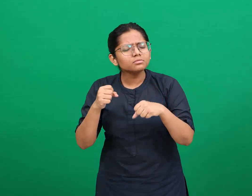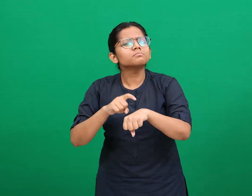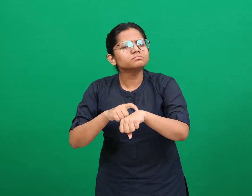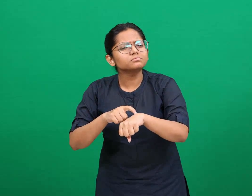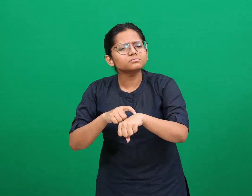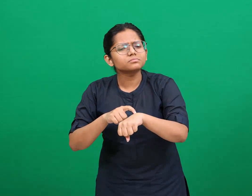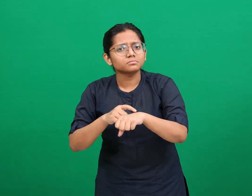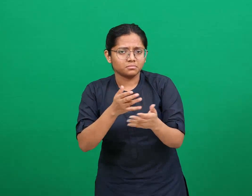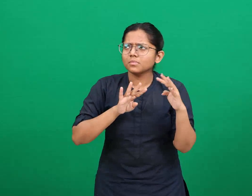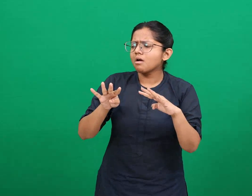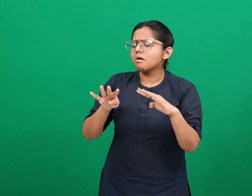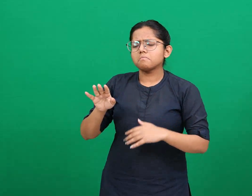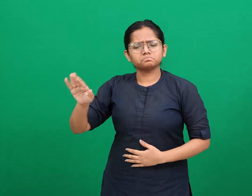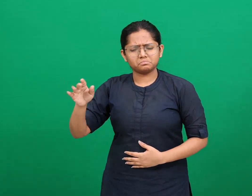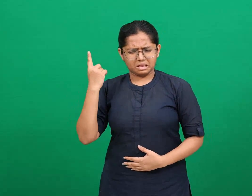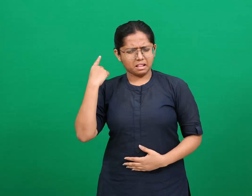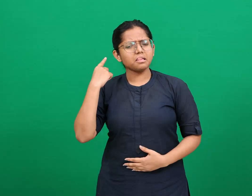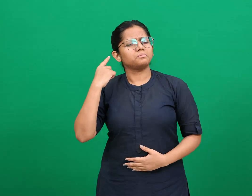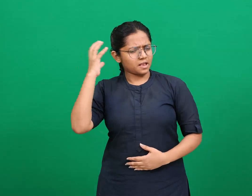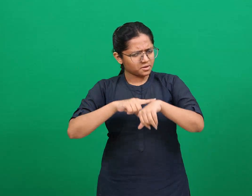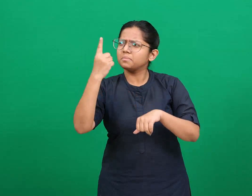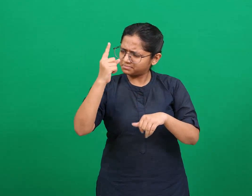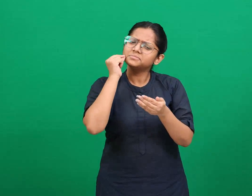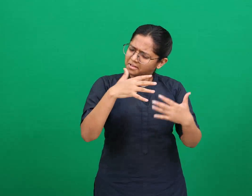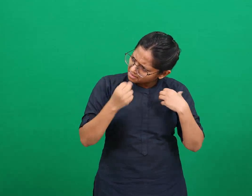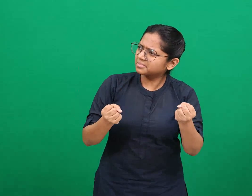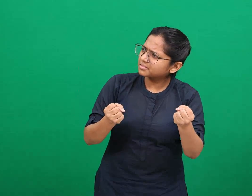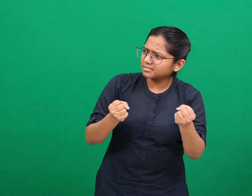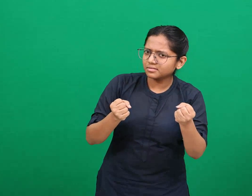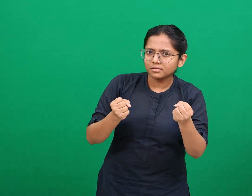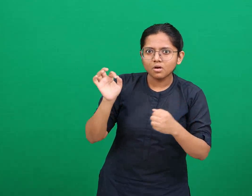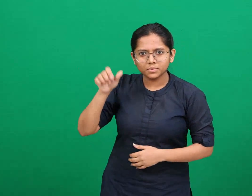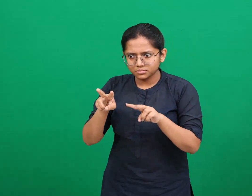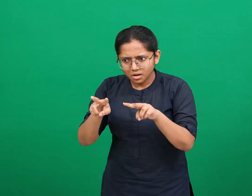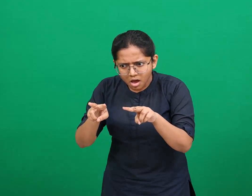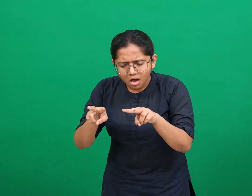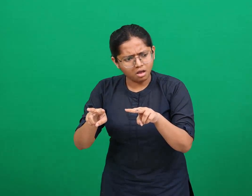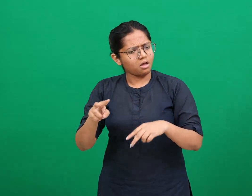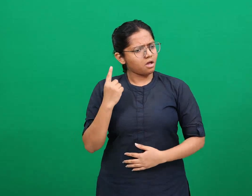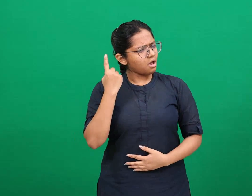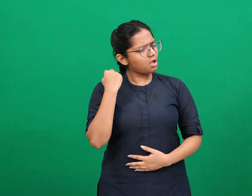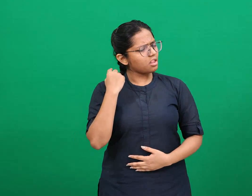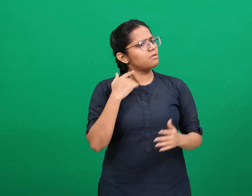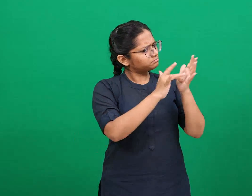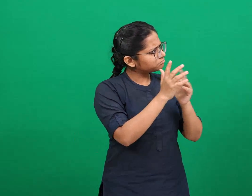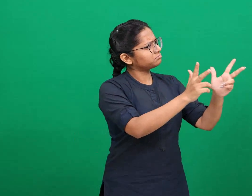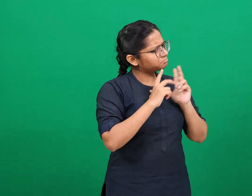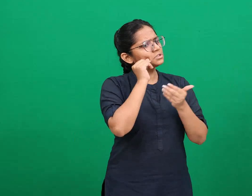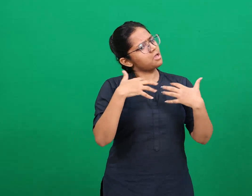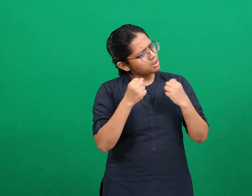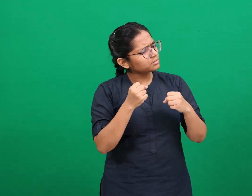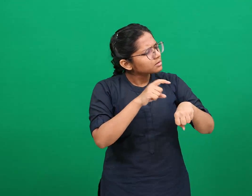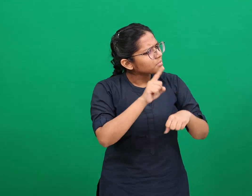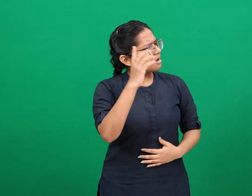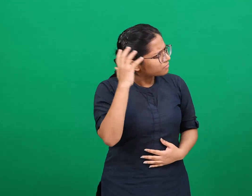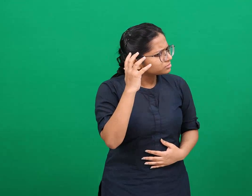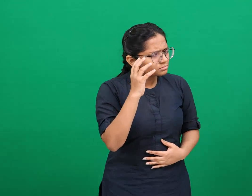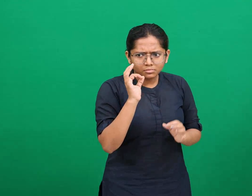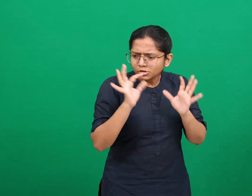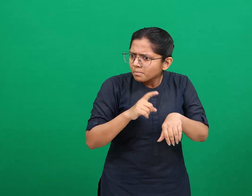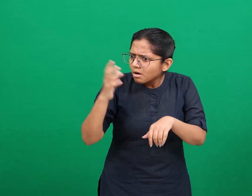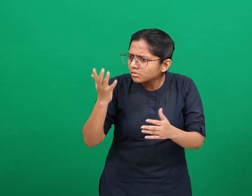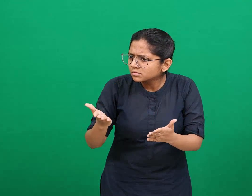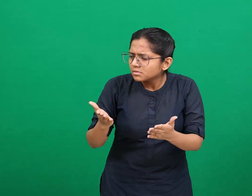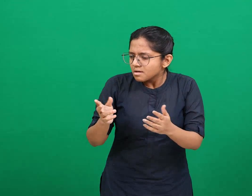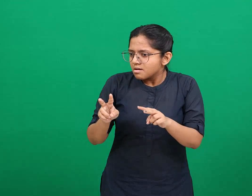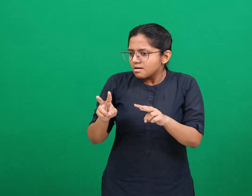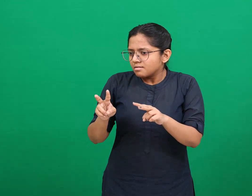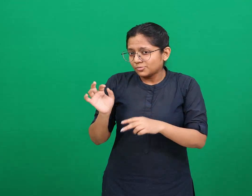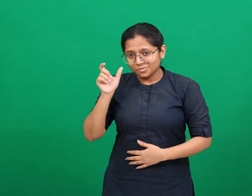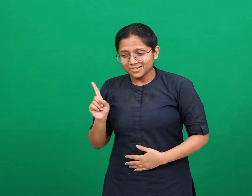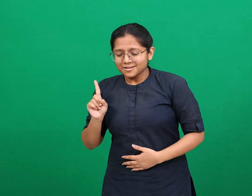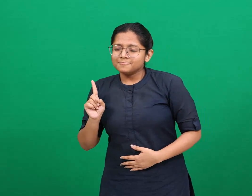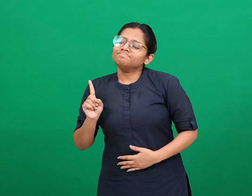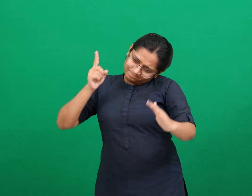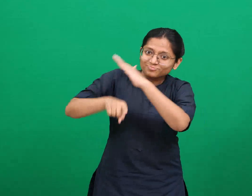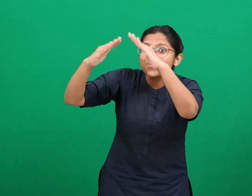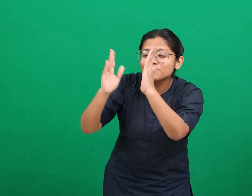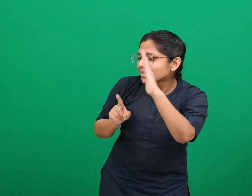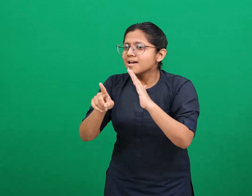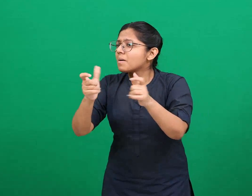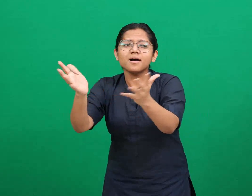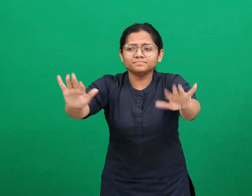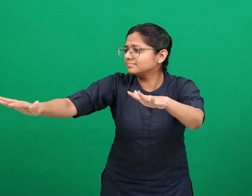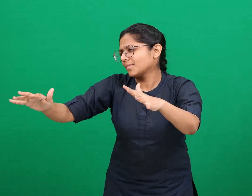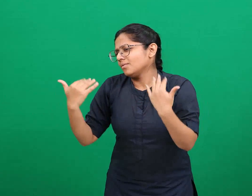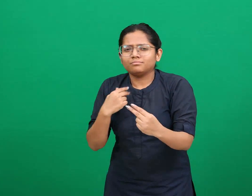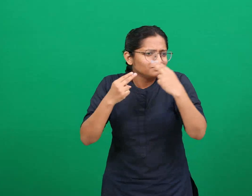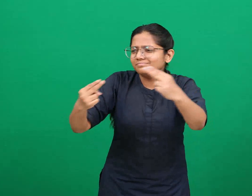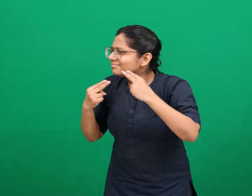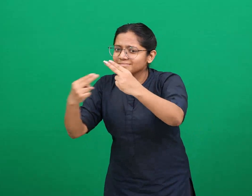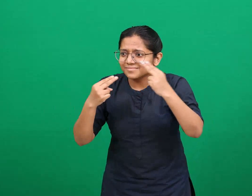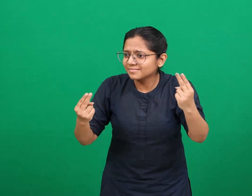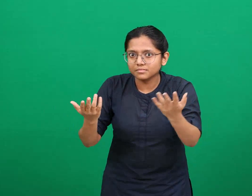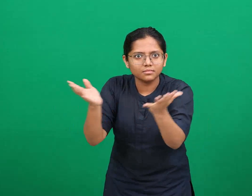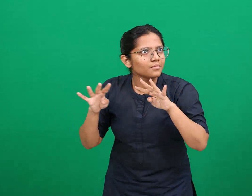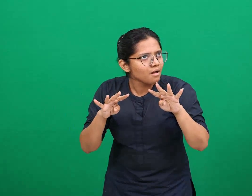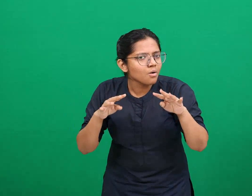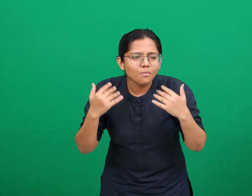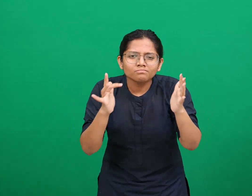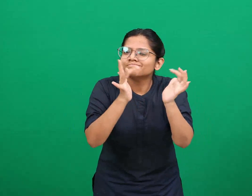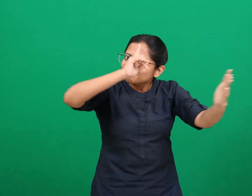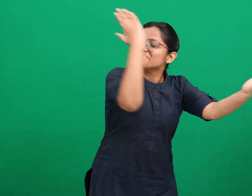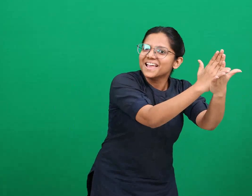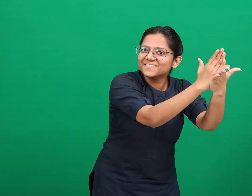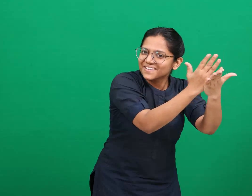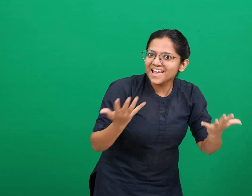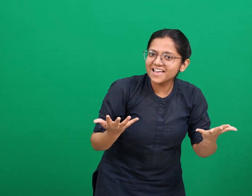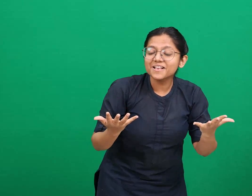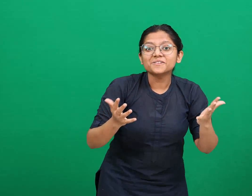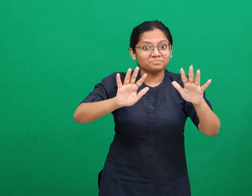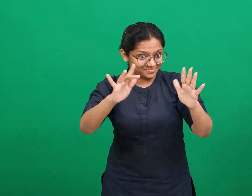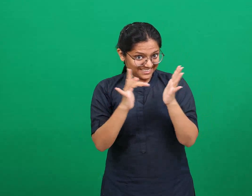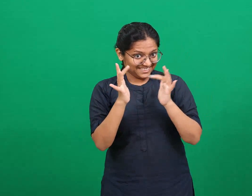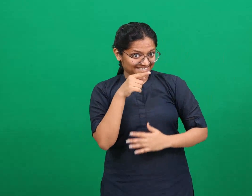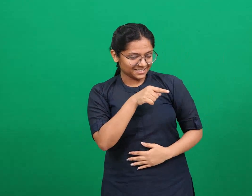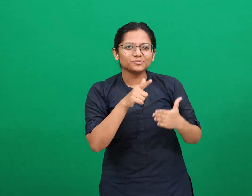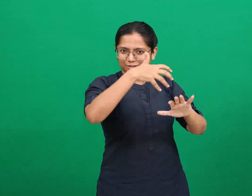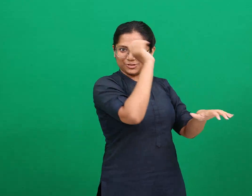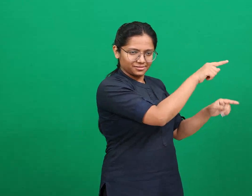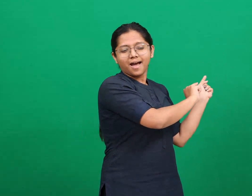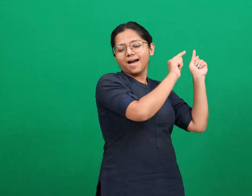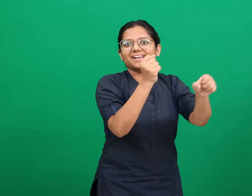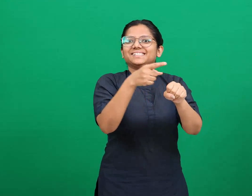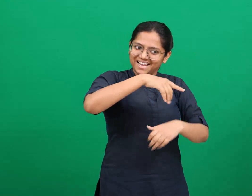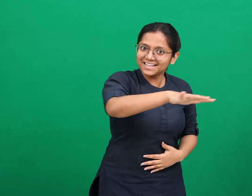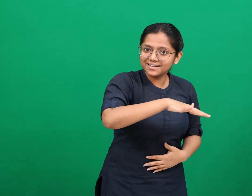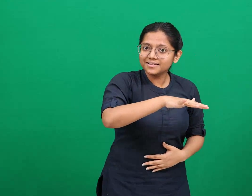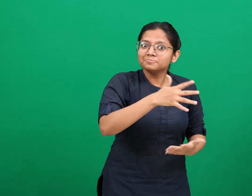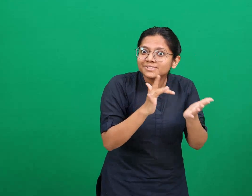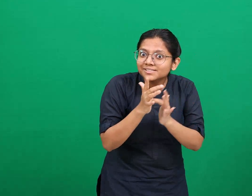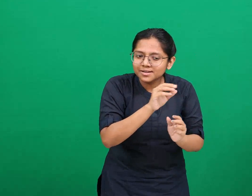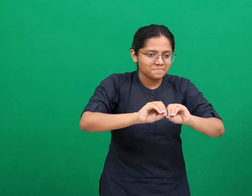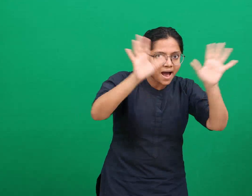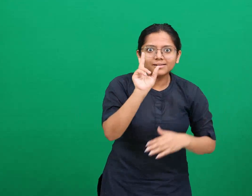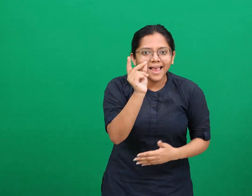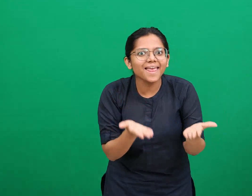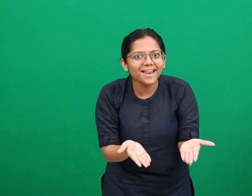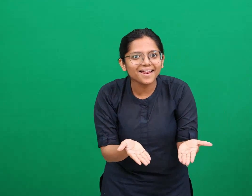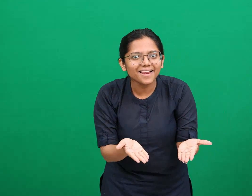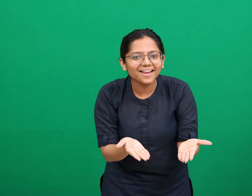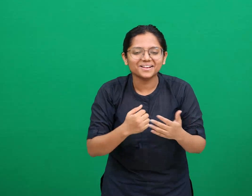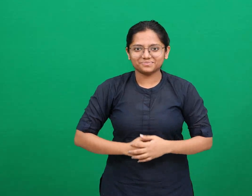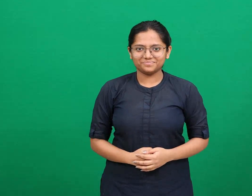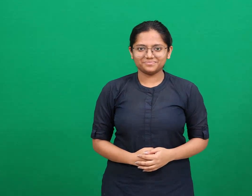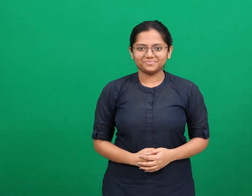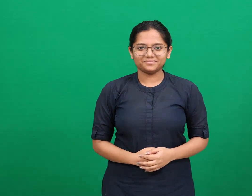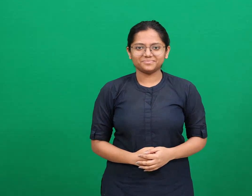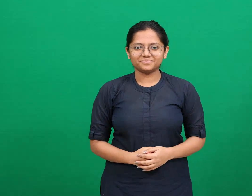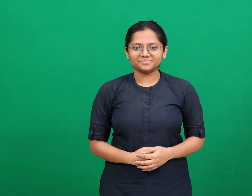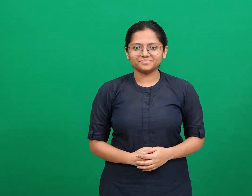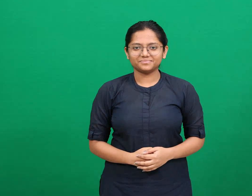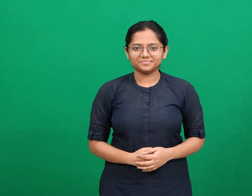Then the father realized that this was the very hour in which Jesus had told him, "Your son will live." And he and all his household believed. This was now the second sign that Jesus performed after coming from Judea into Galilee.